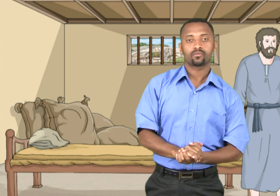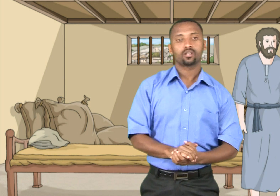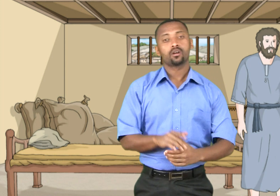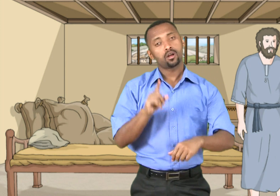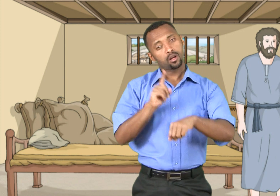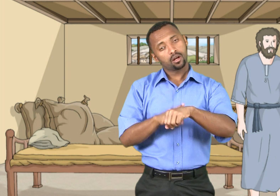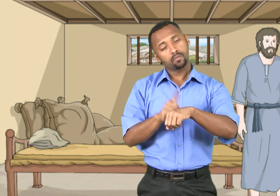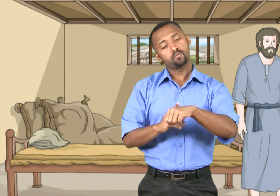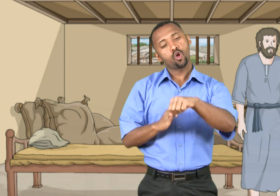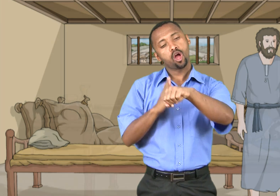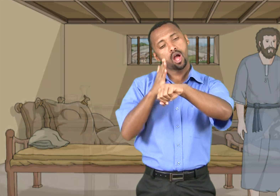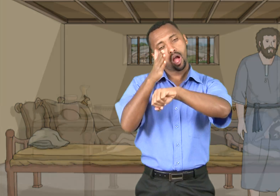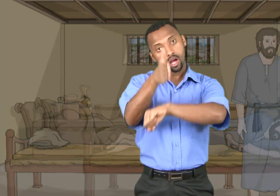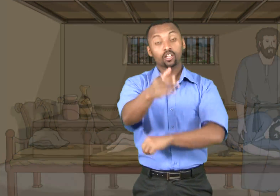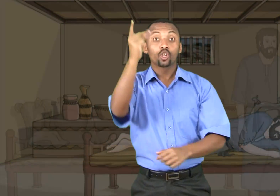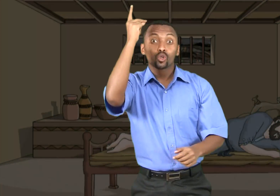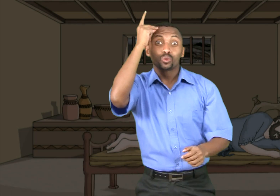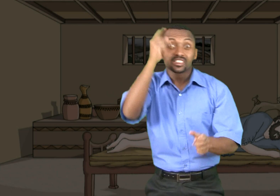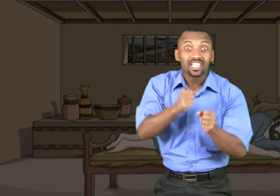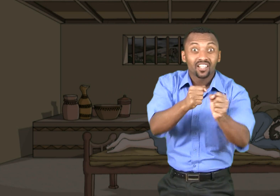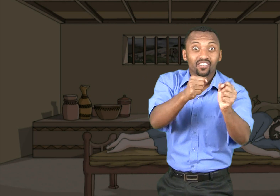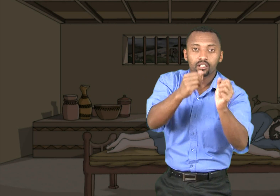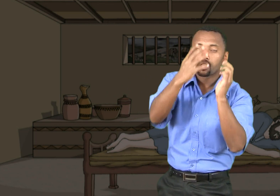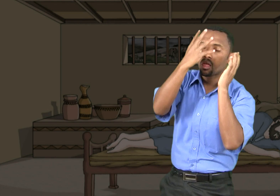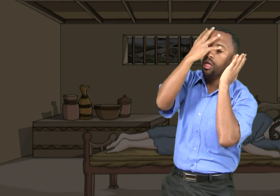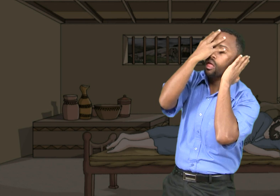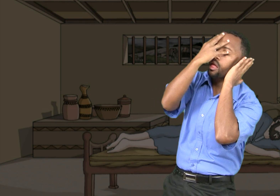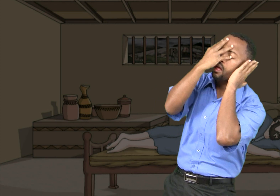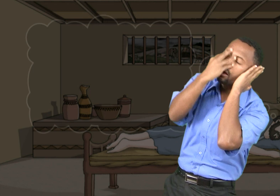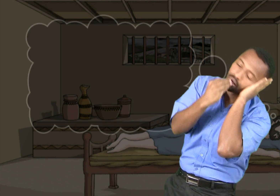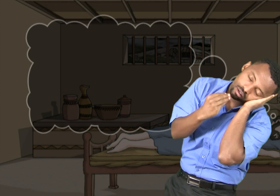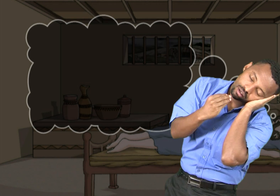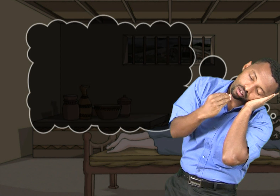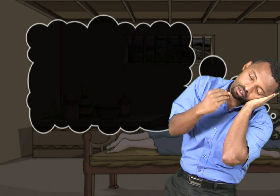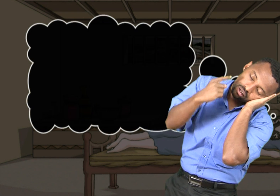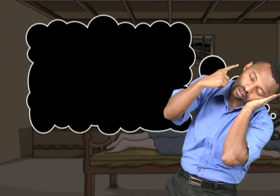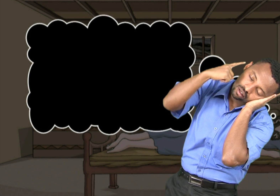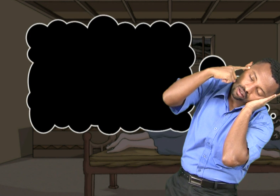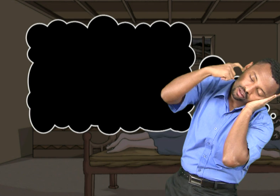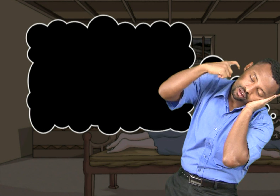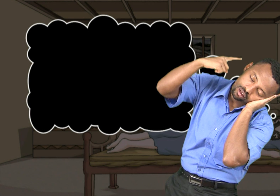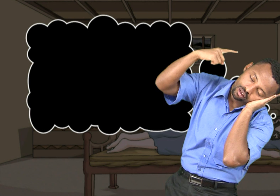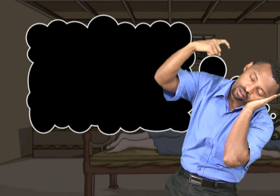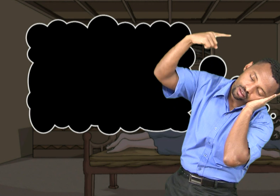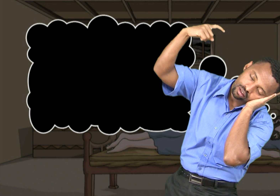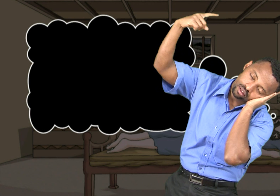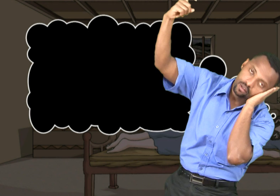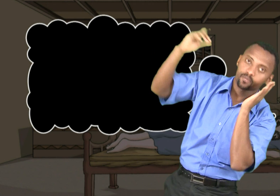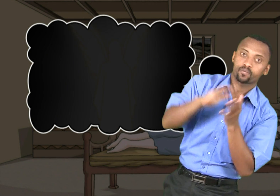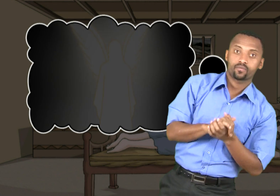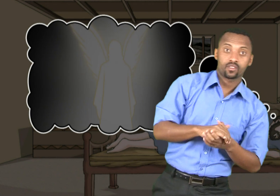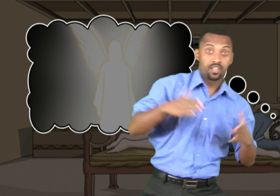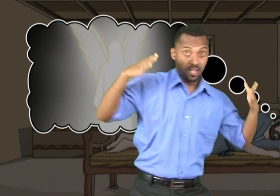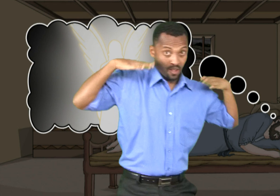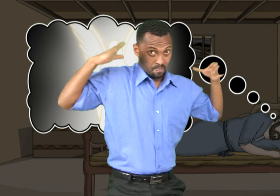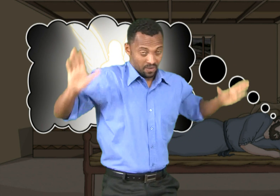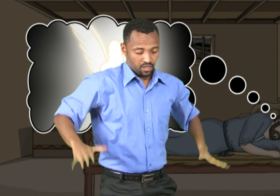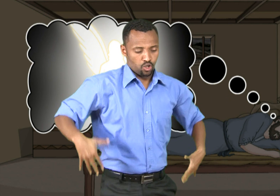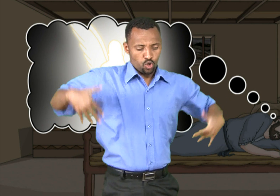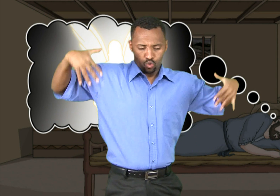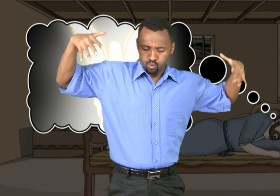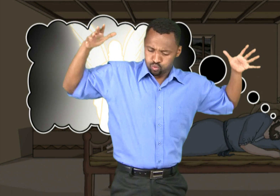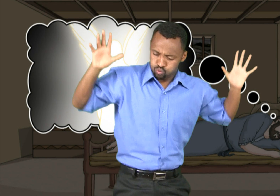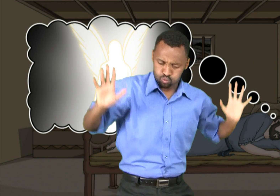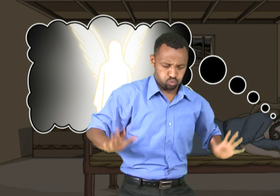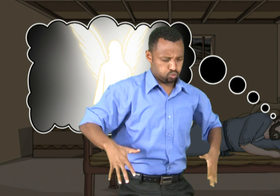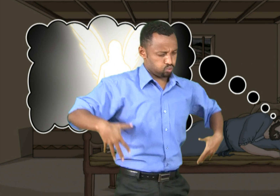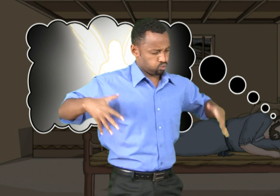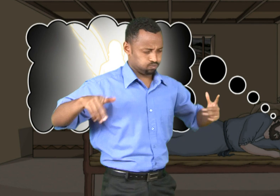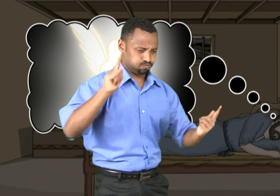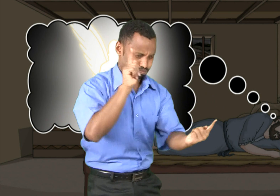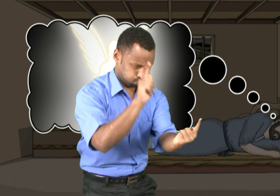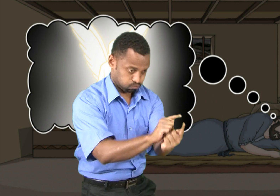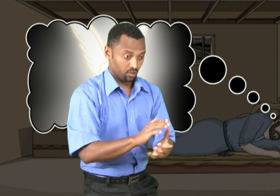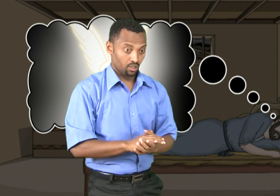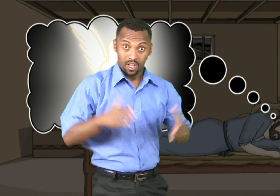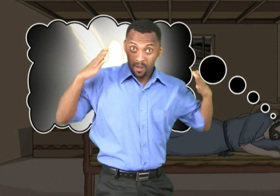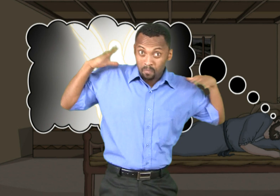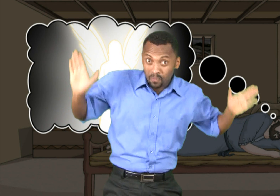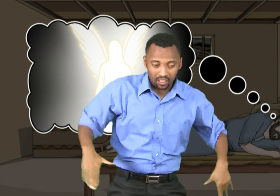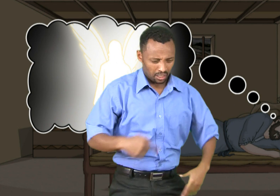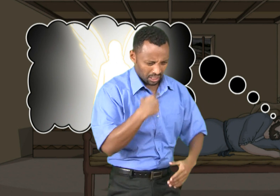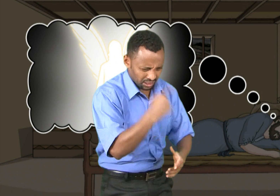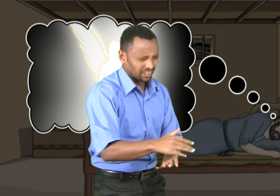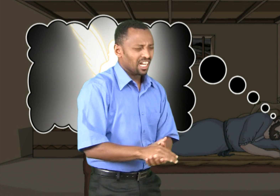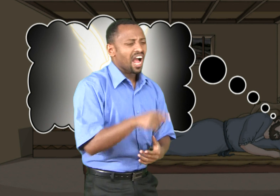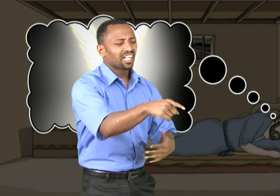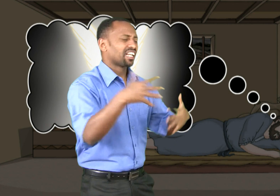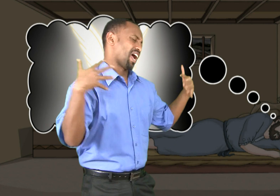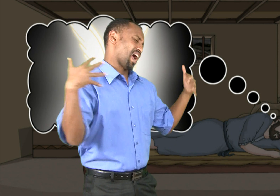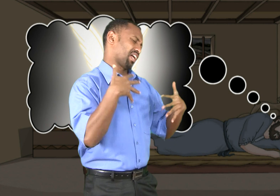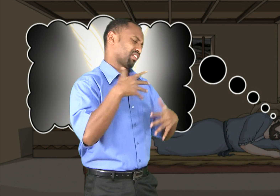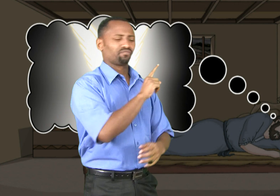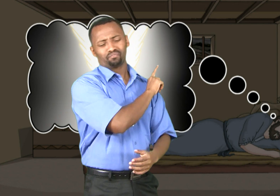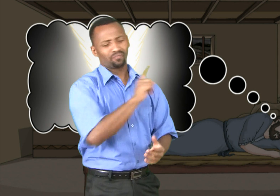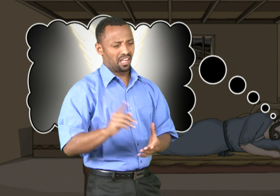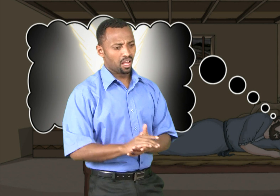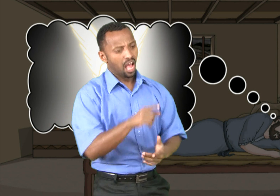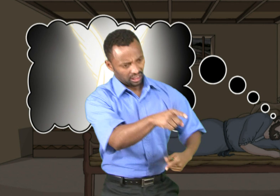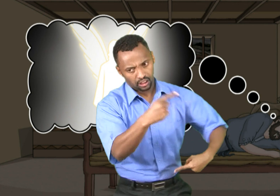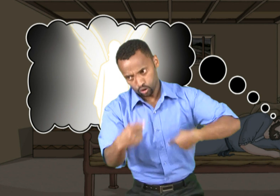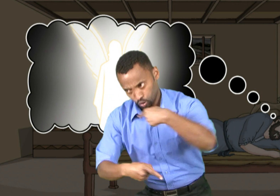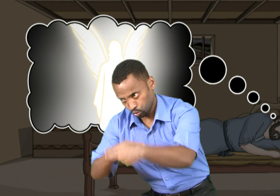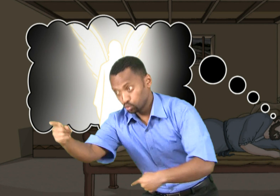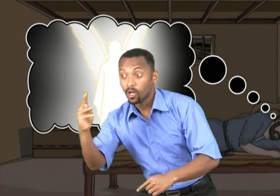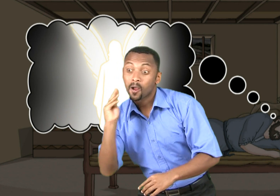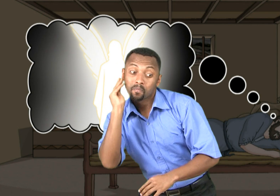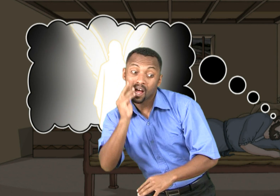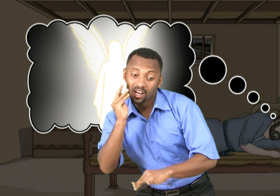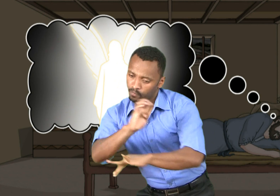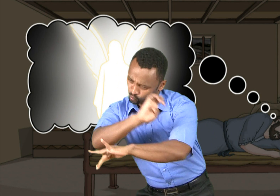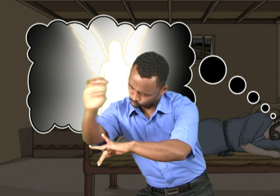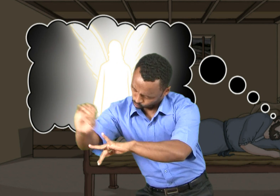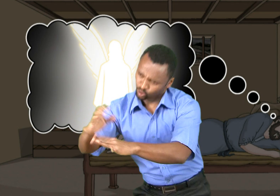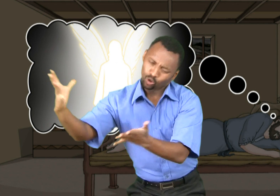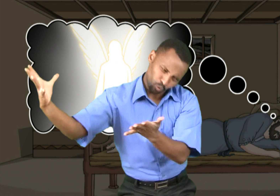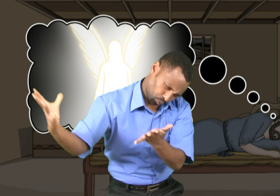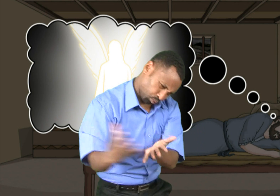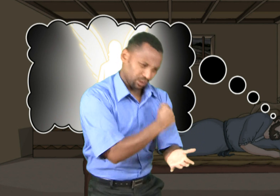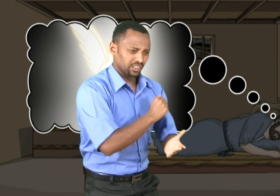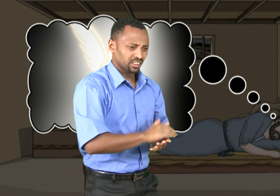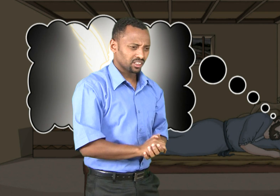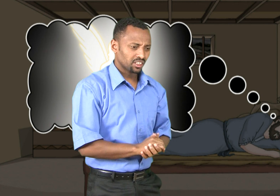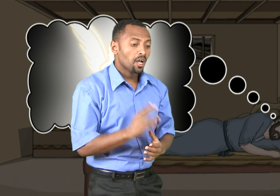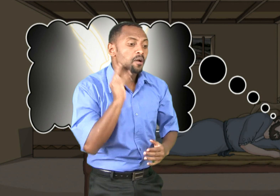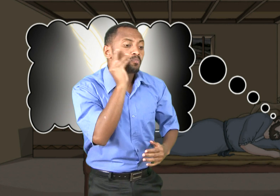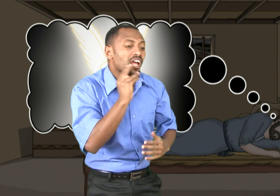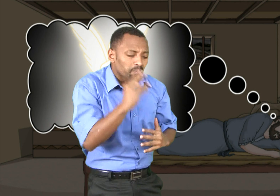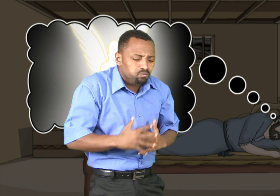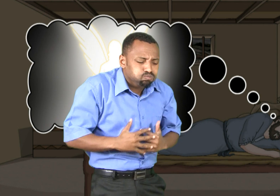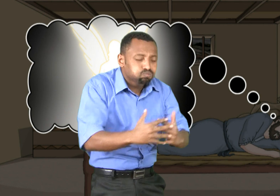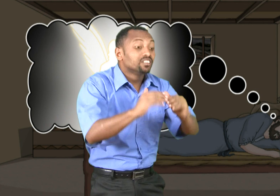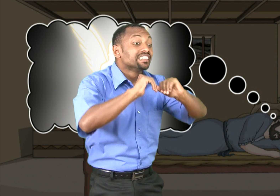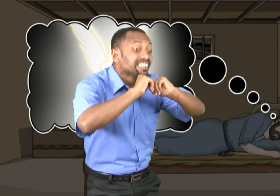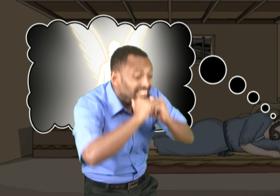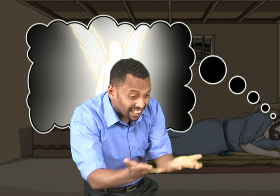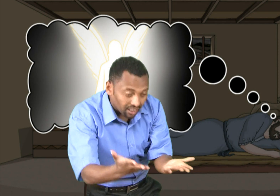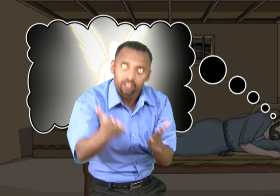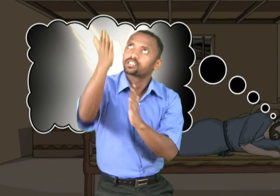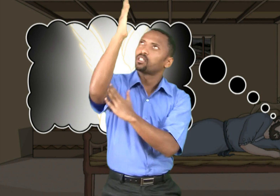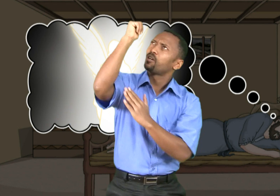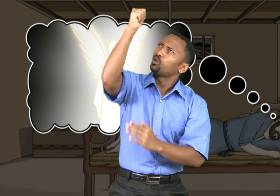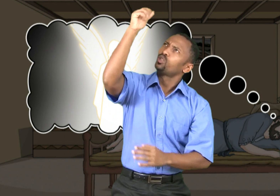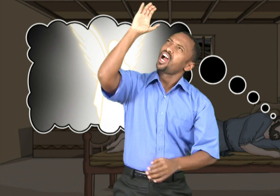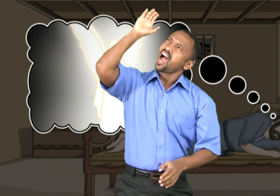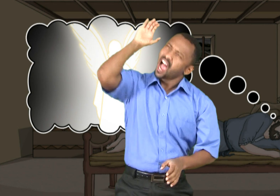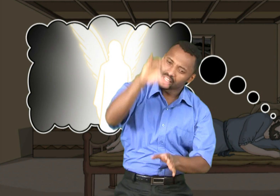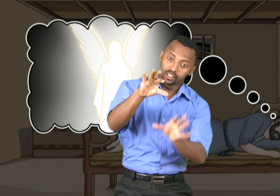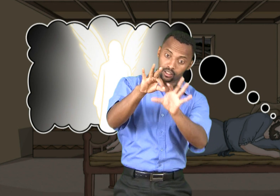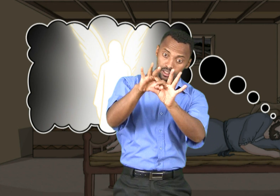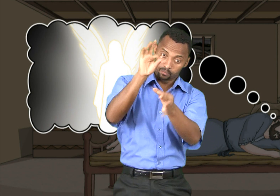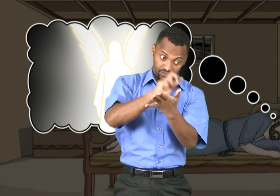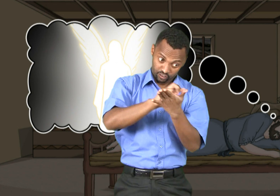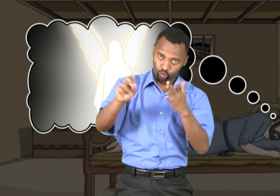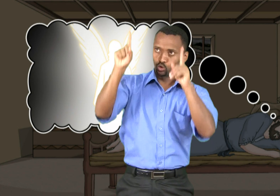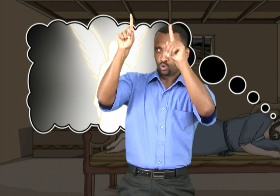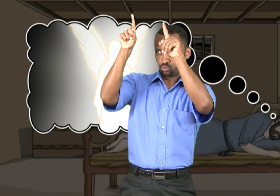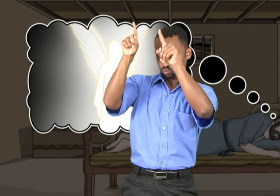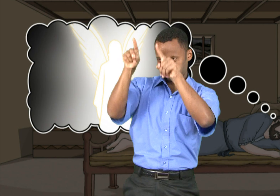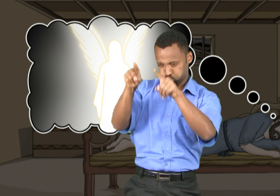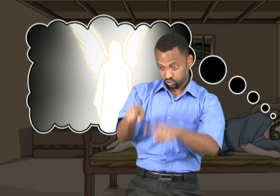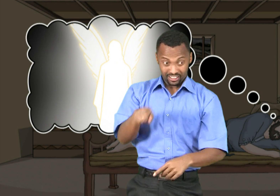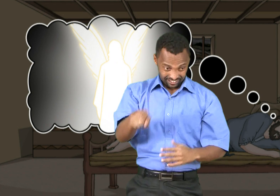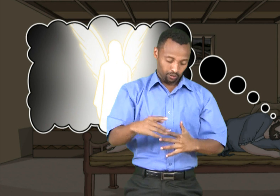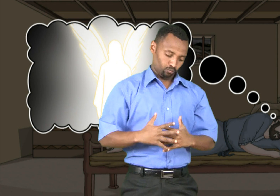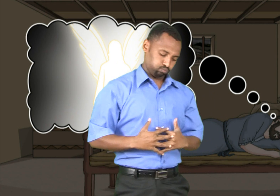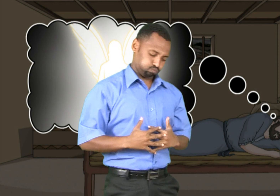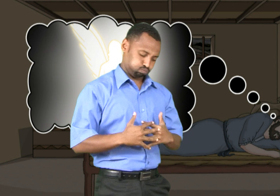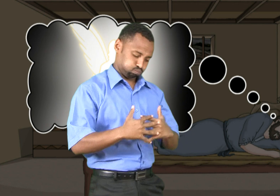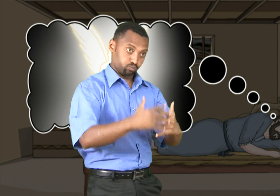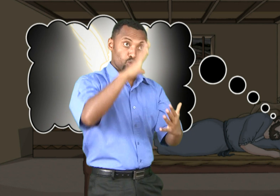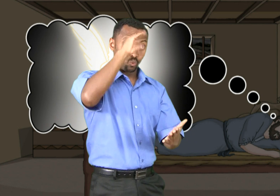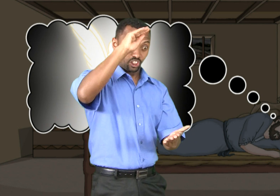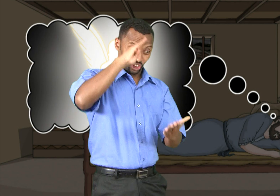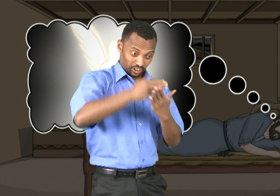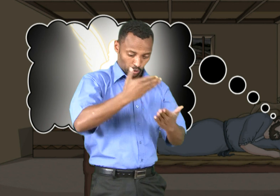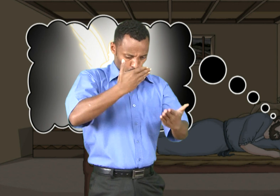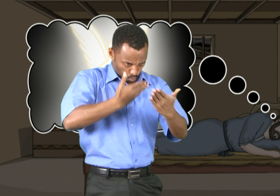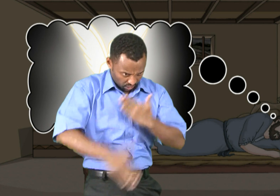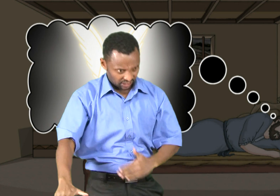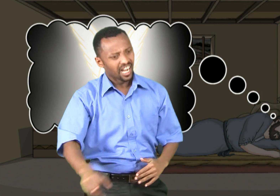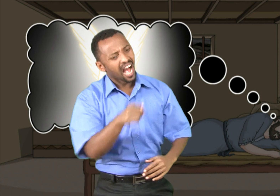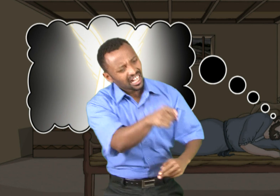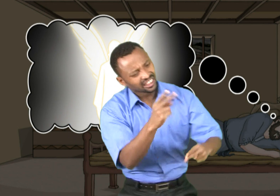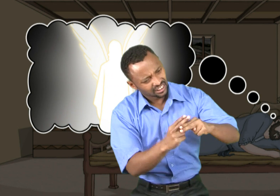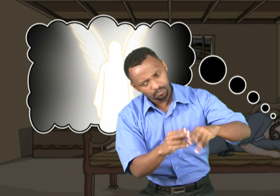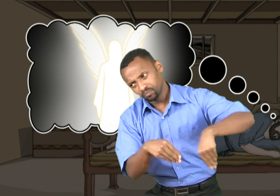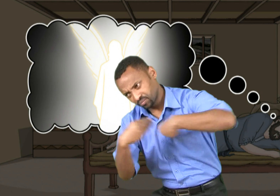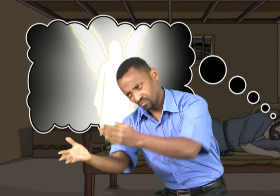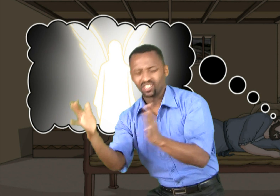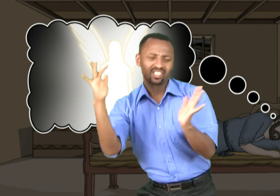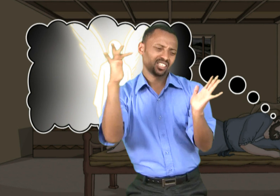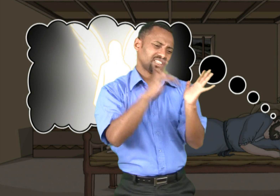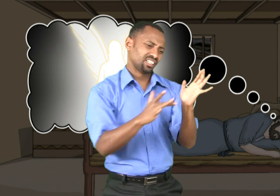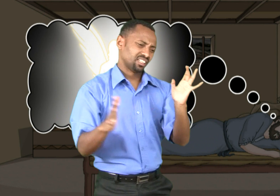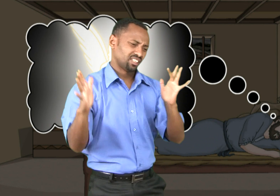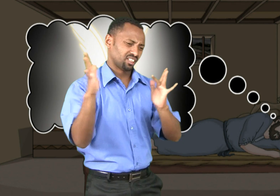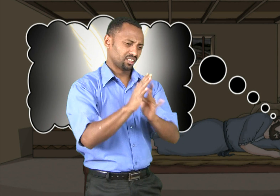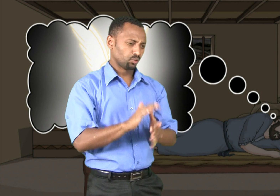But after he had pondered these things, an angel of the Lord appeared to him in a dream and said, “Joseph, son of David, do not be afraid to embrace Mary as your wife, for the One conceived in her is from the Holy Spirit.